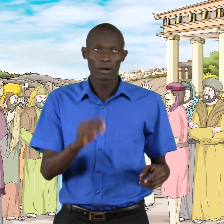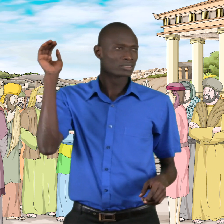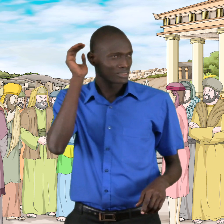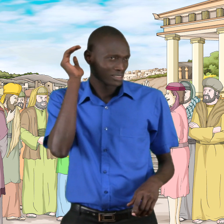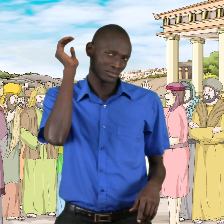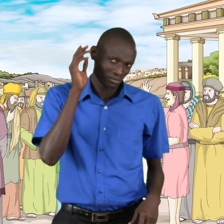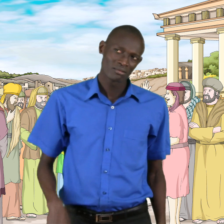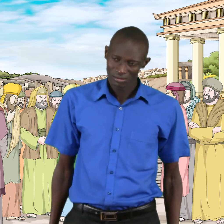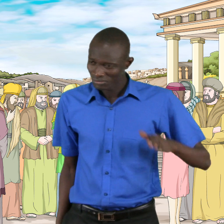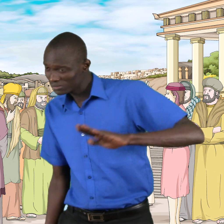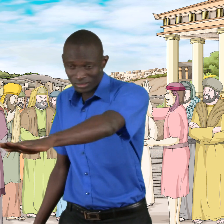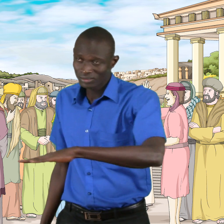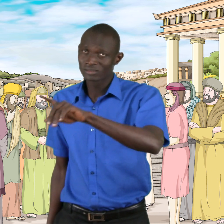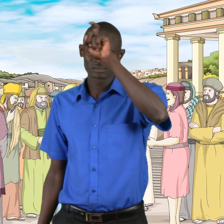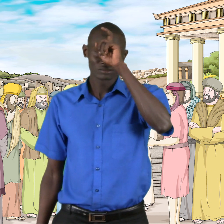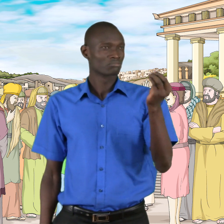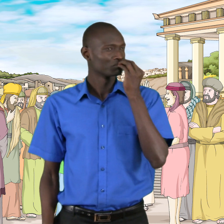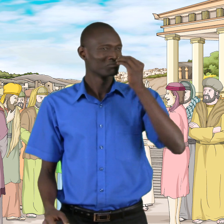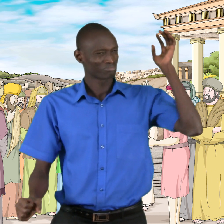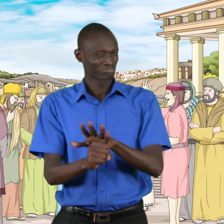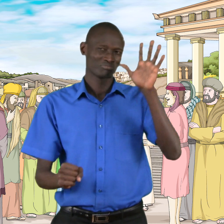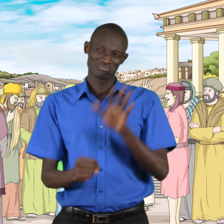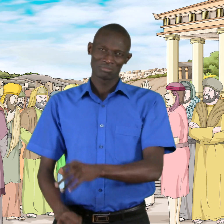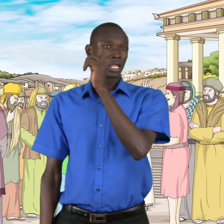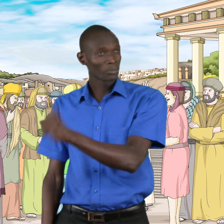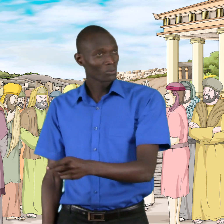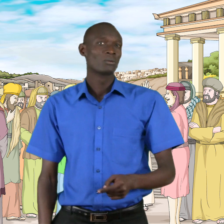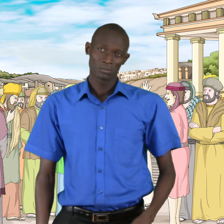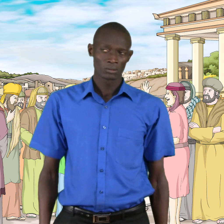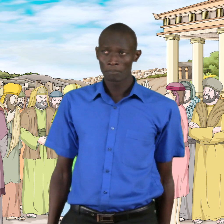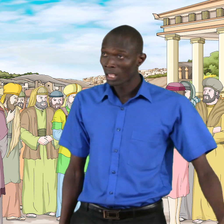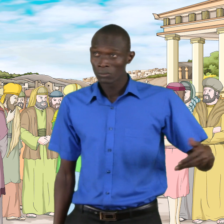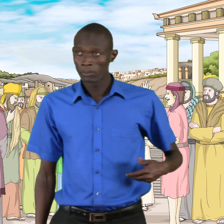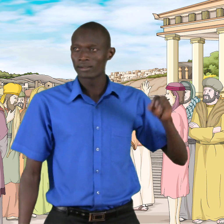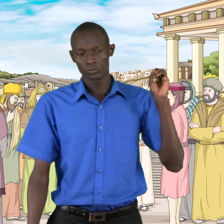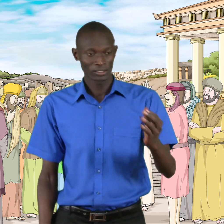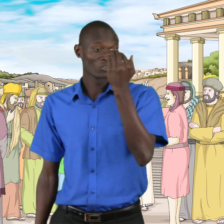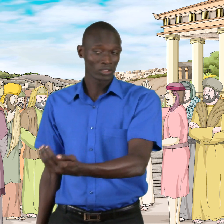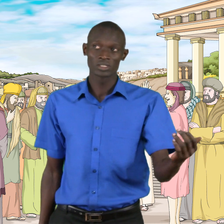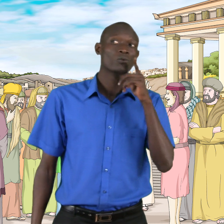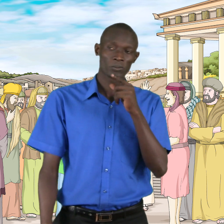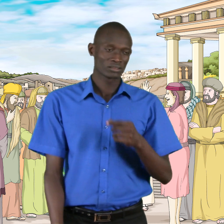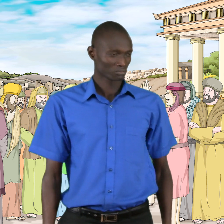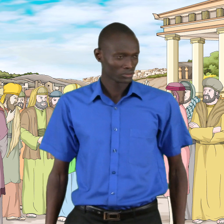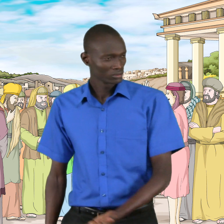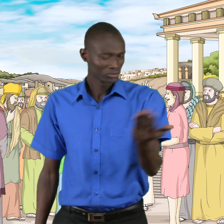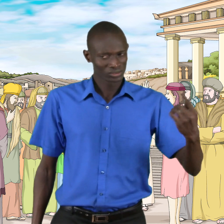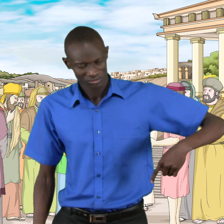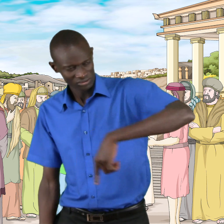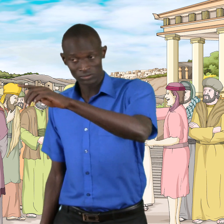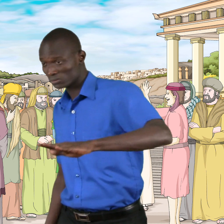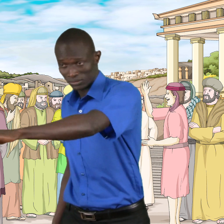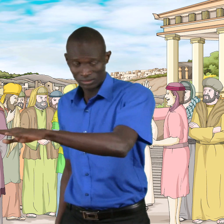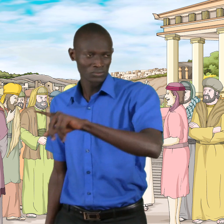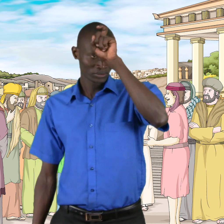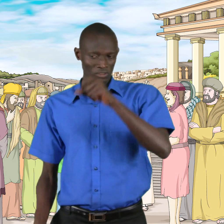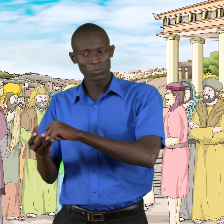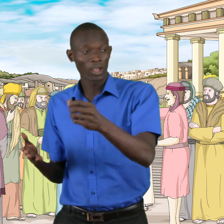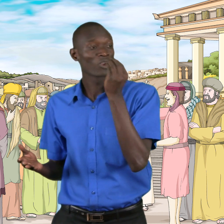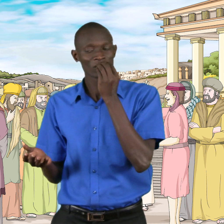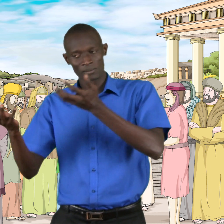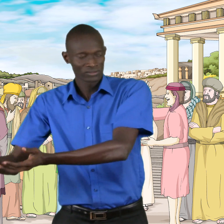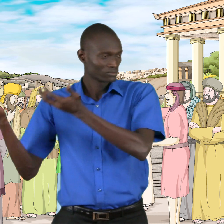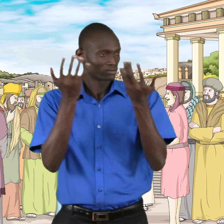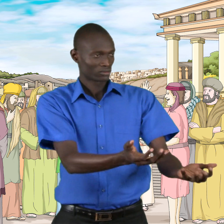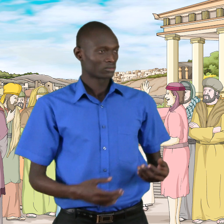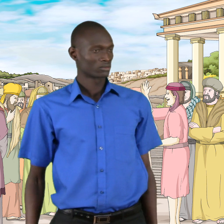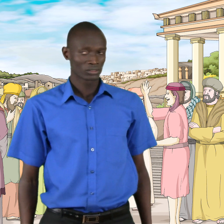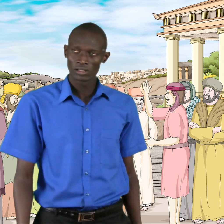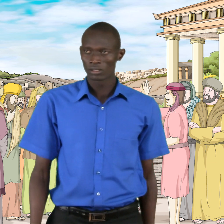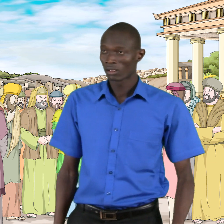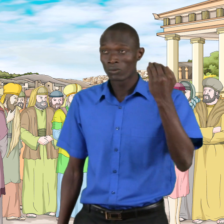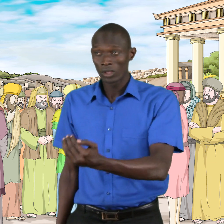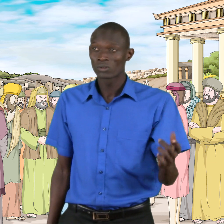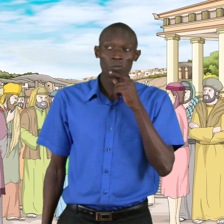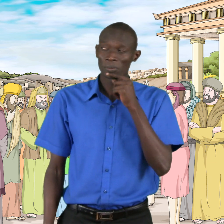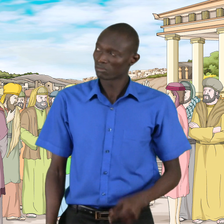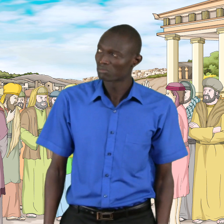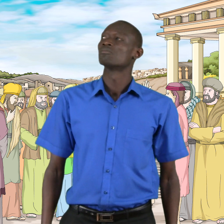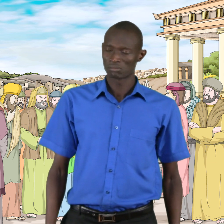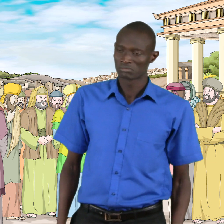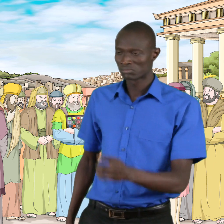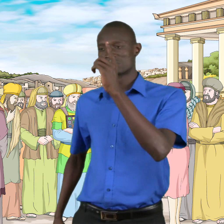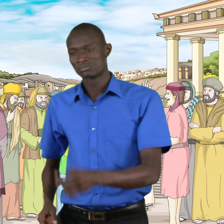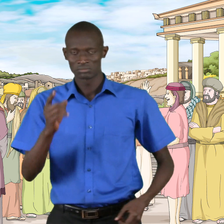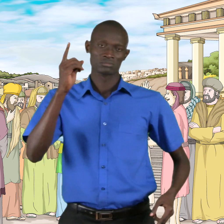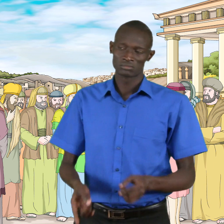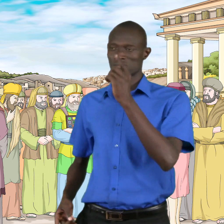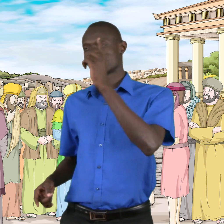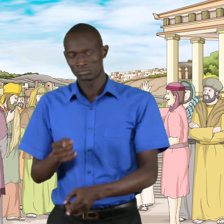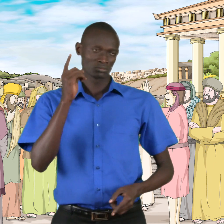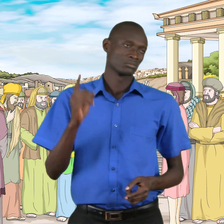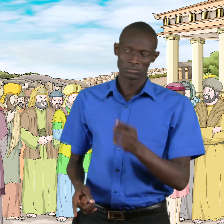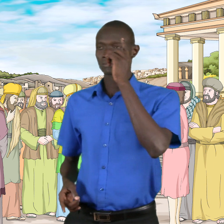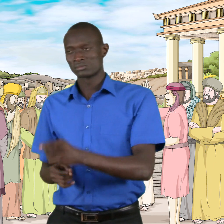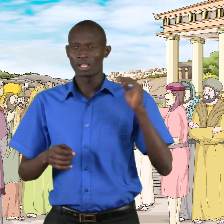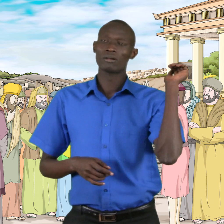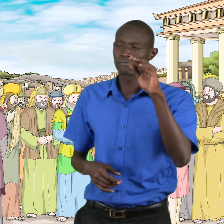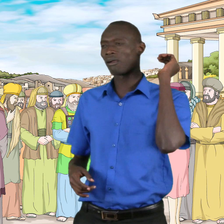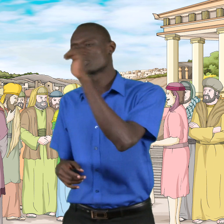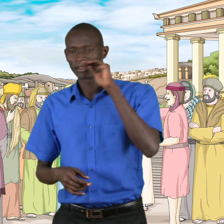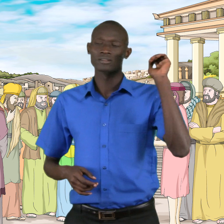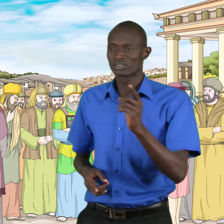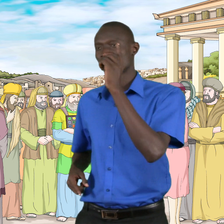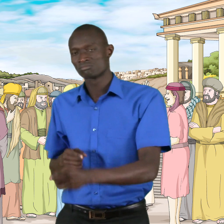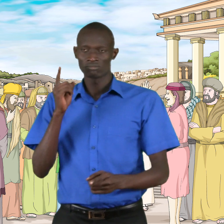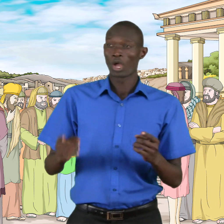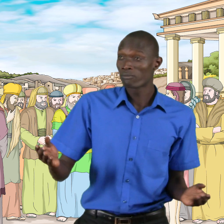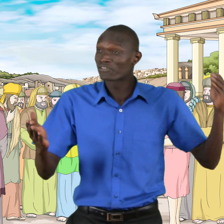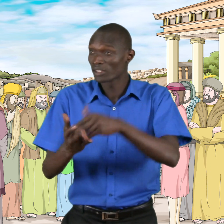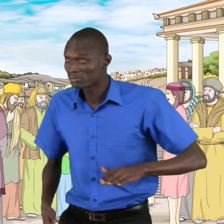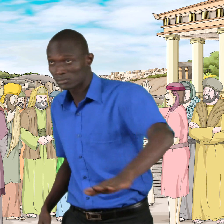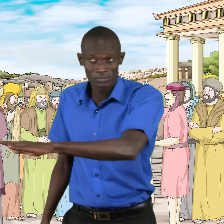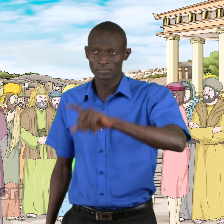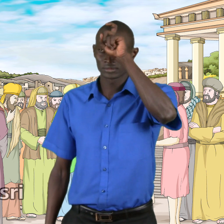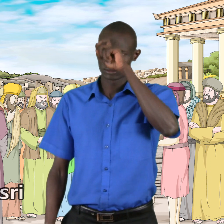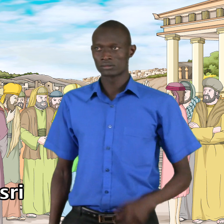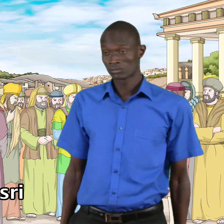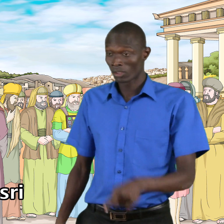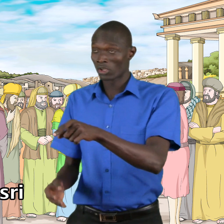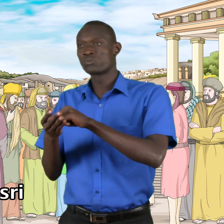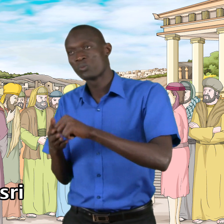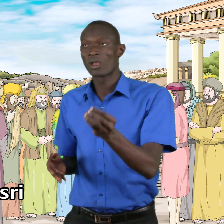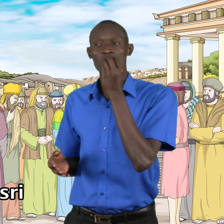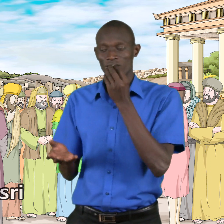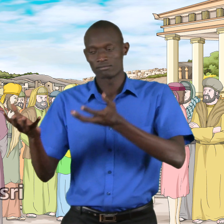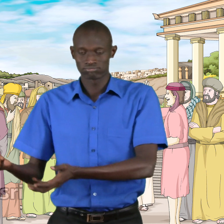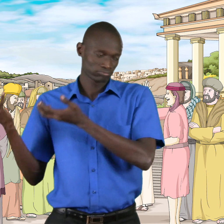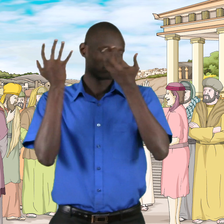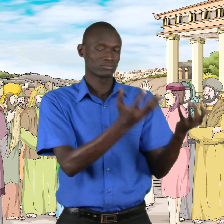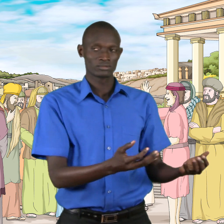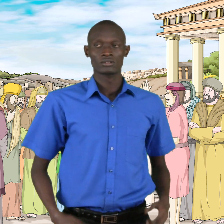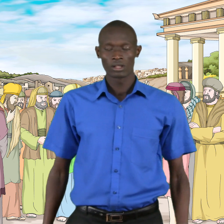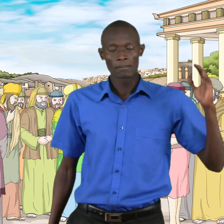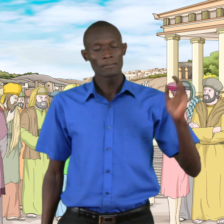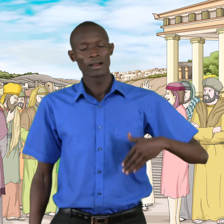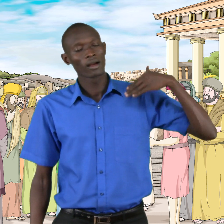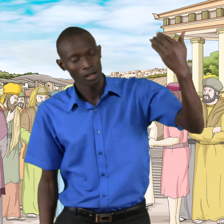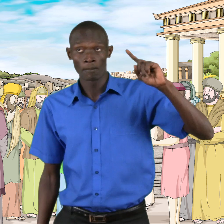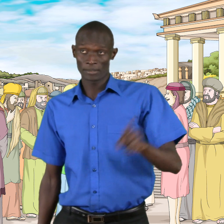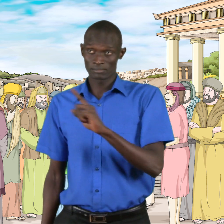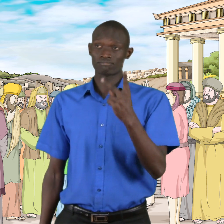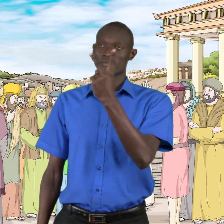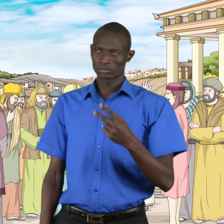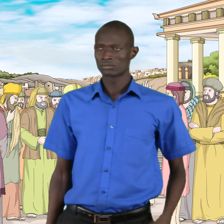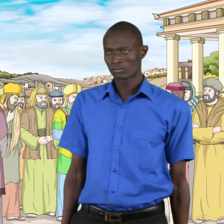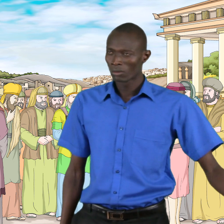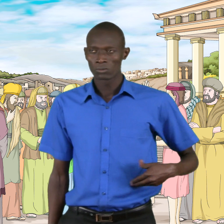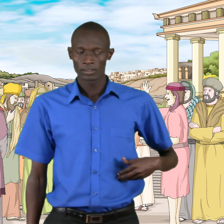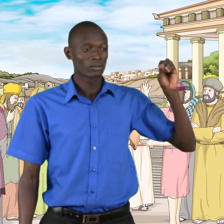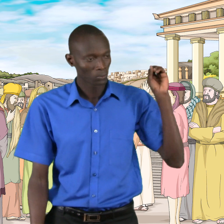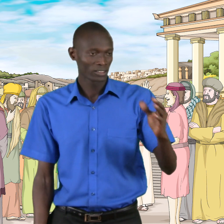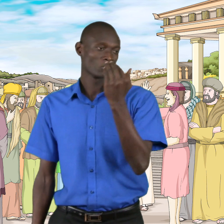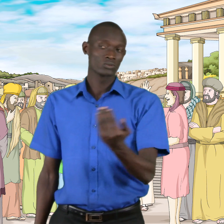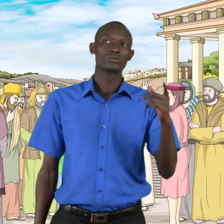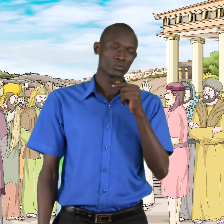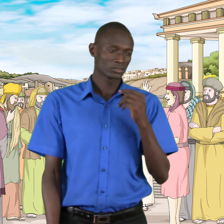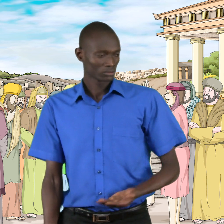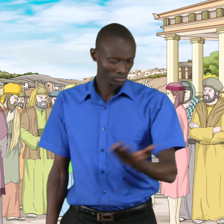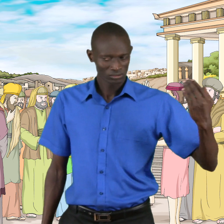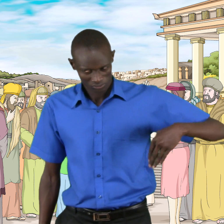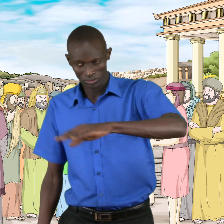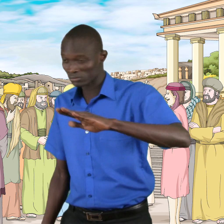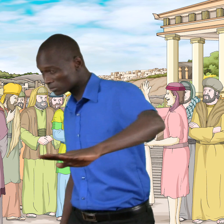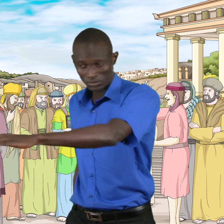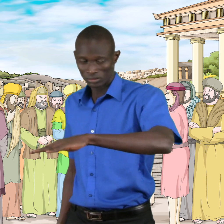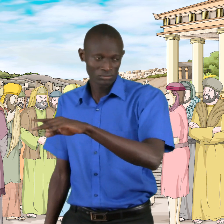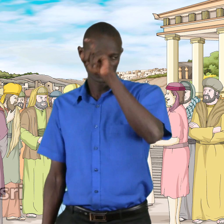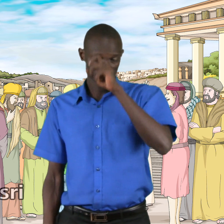When Jacob heard that there was grain in Egypt, he sent our fathers on their first visit.